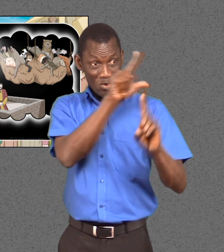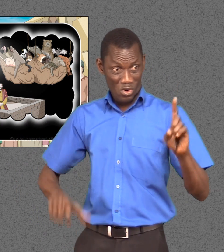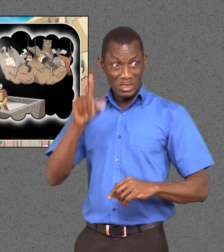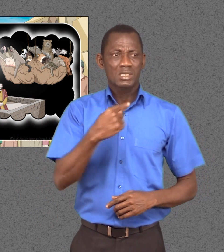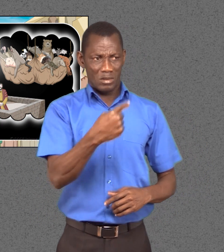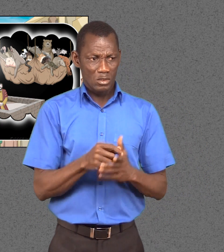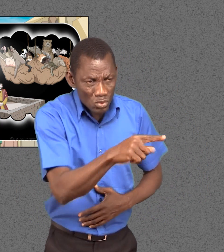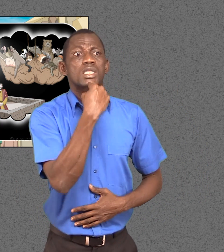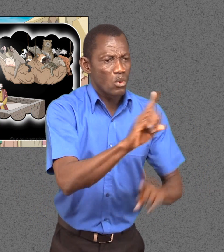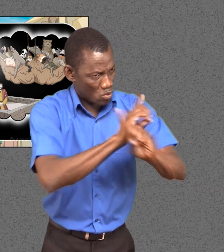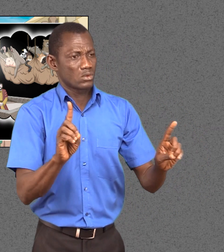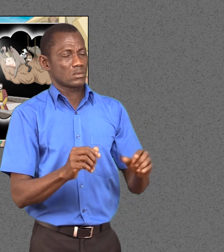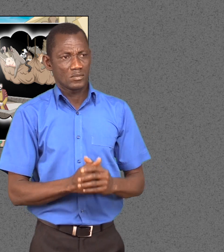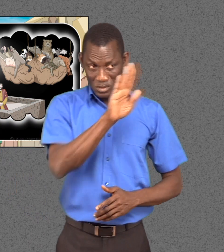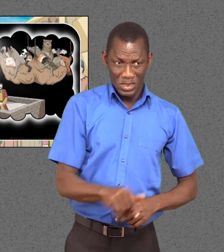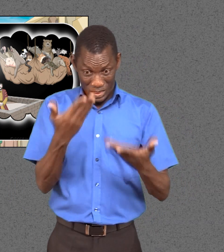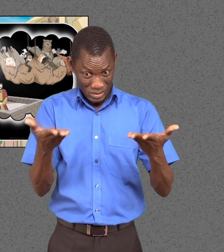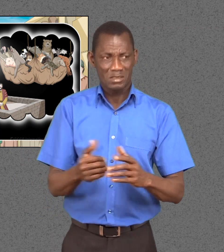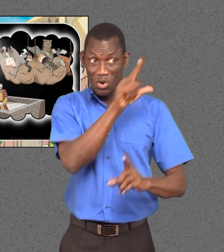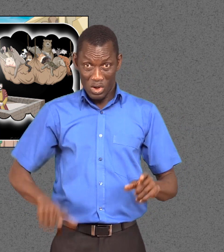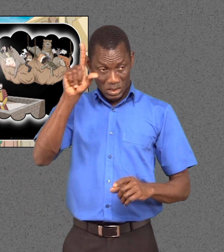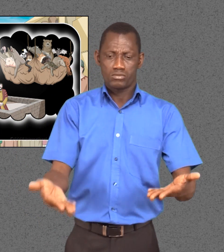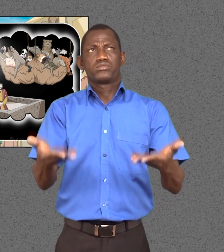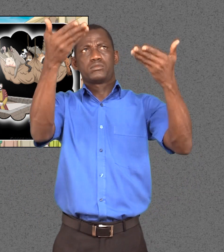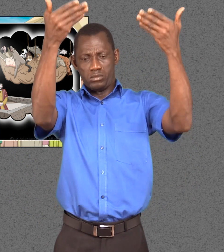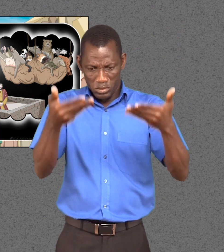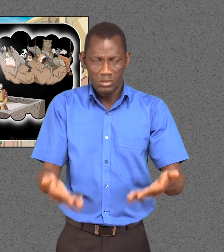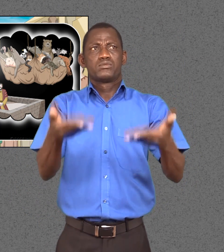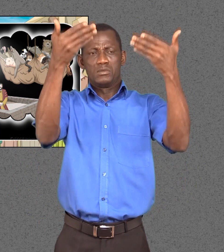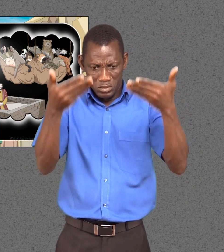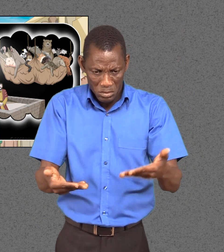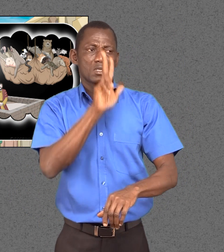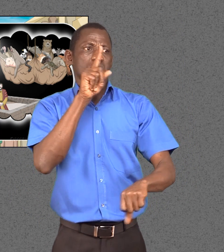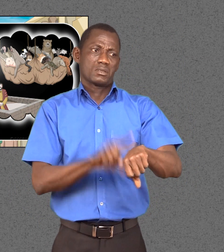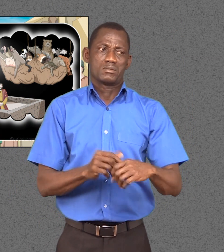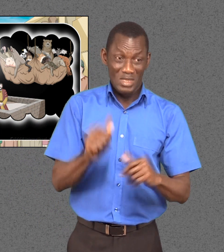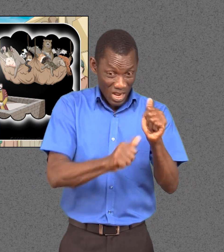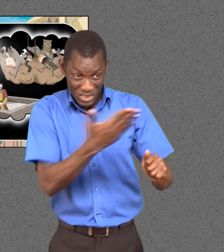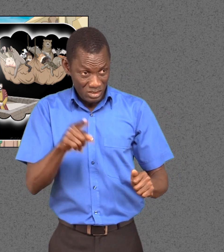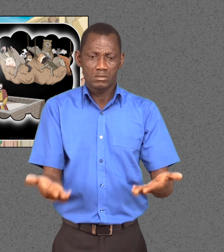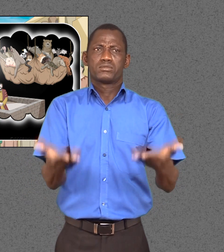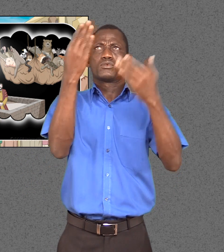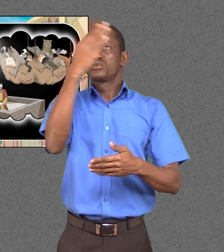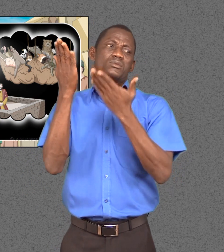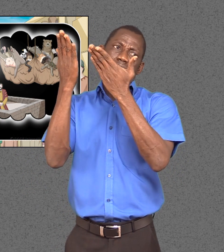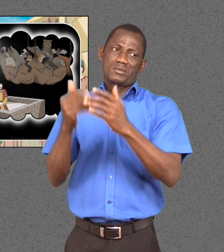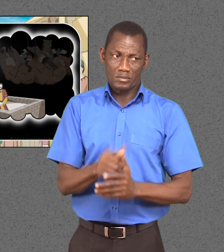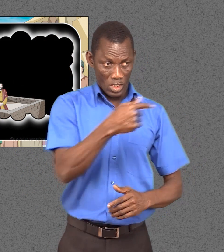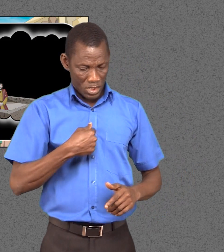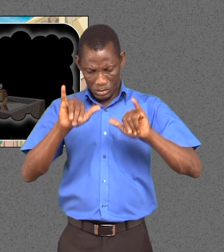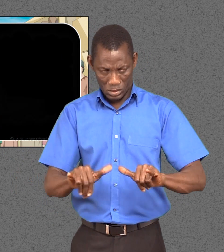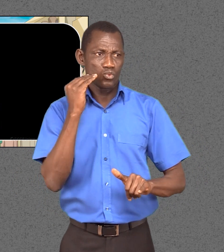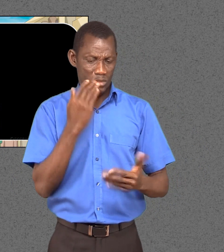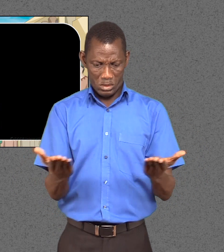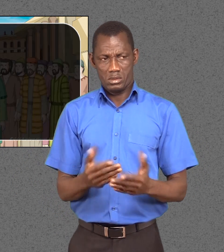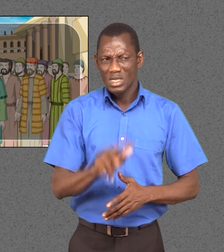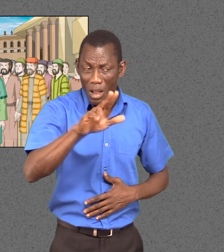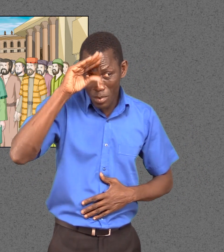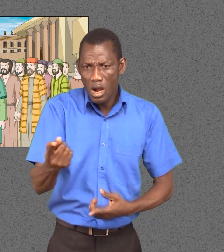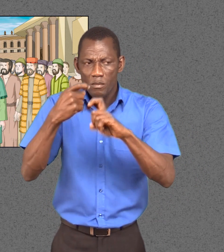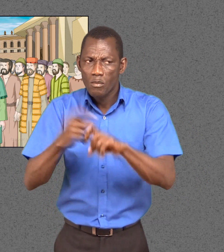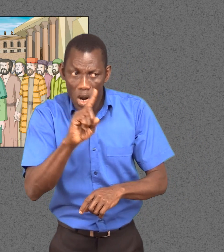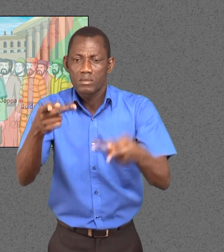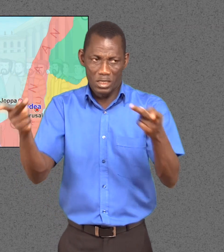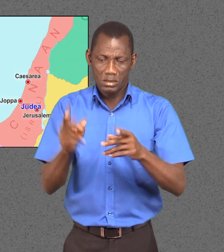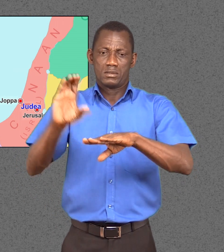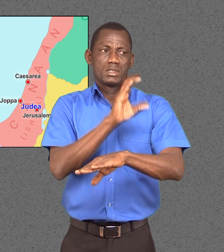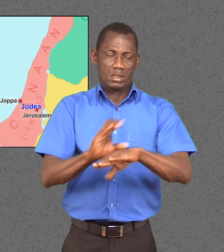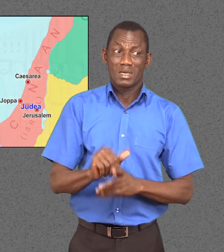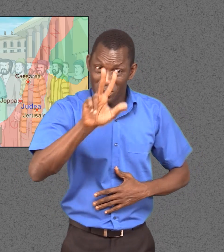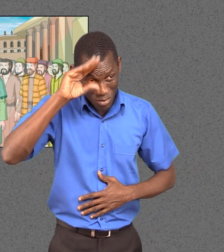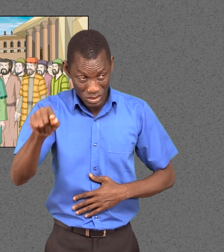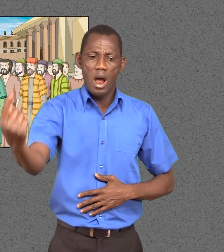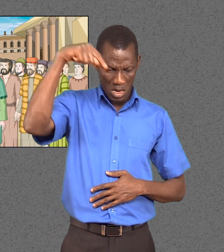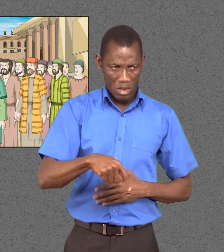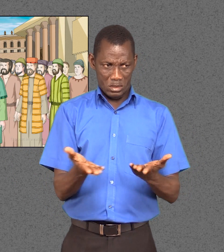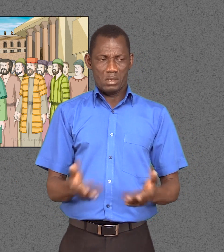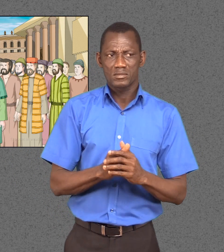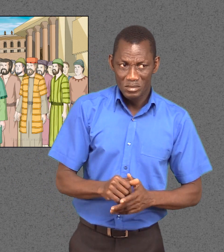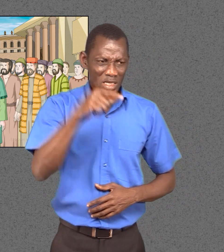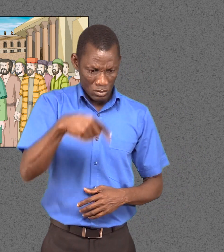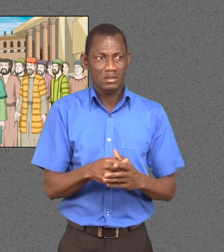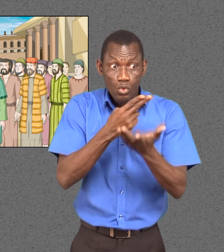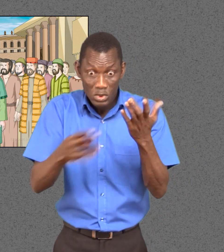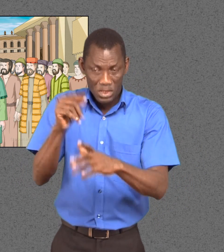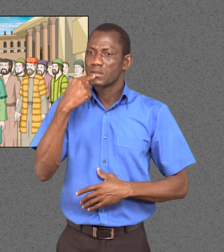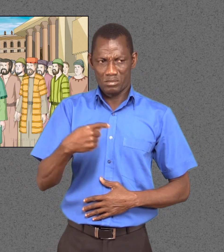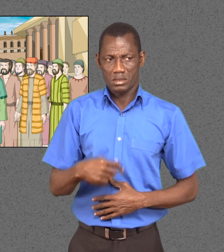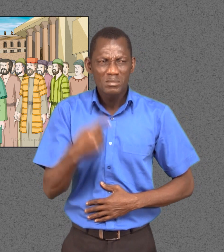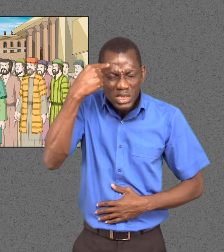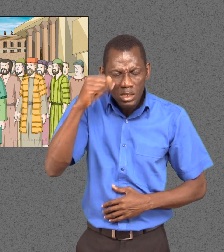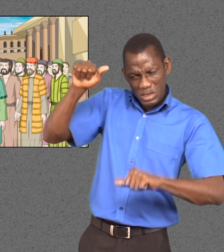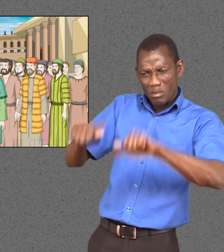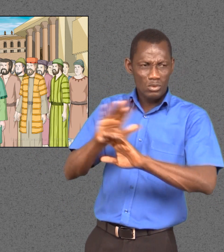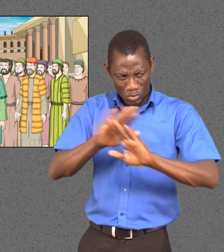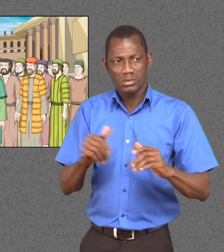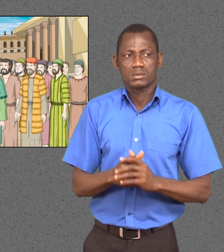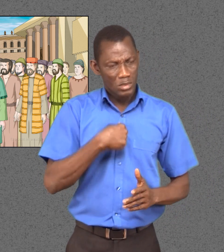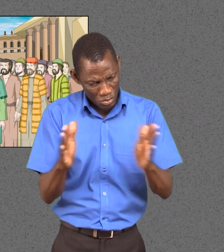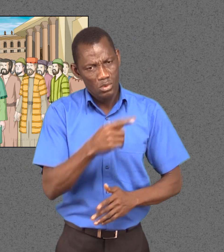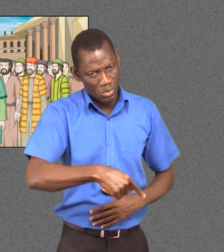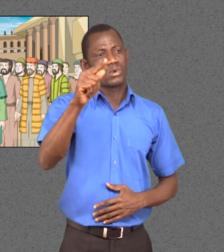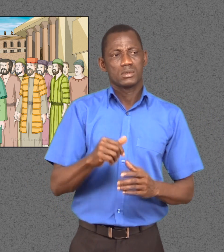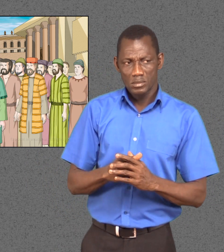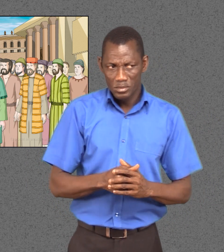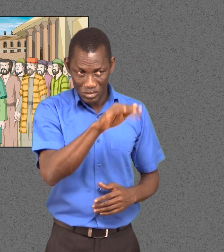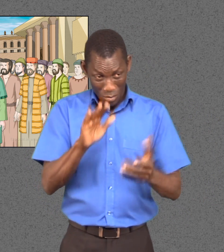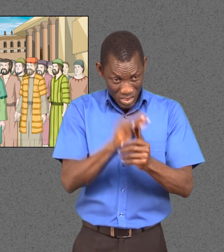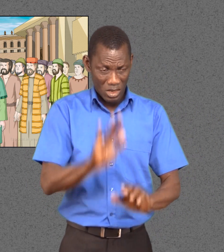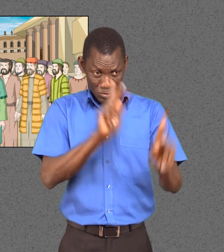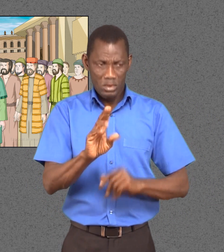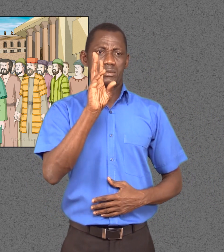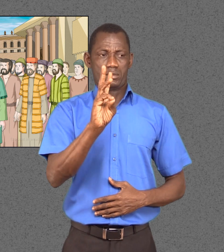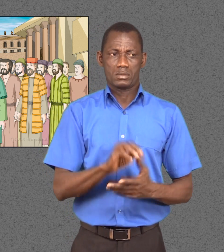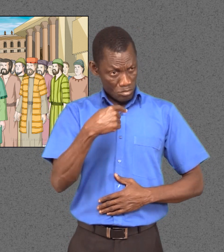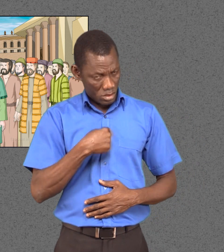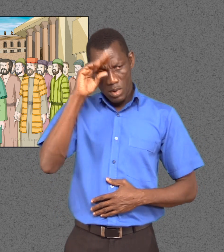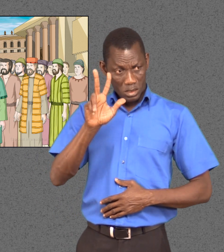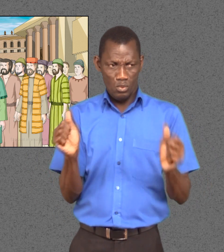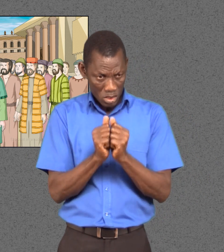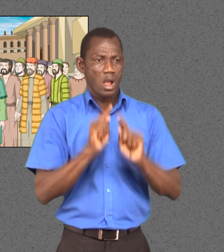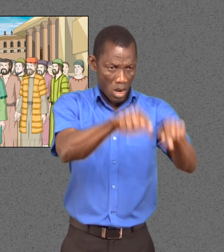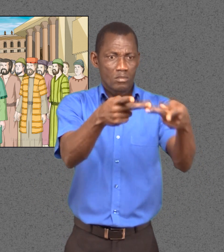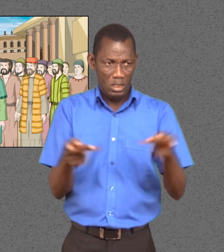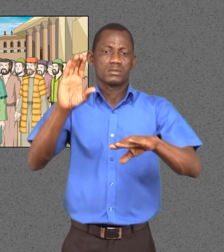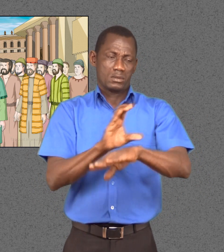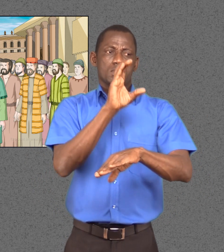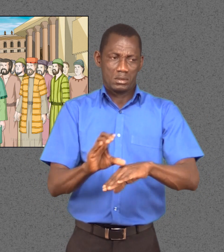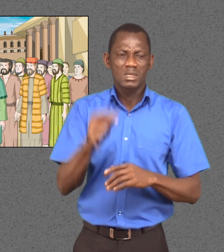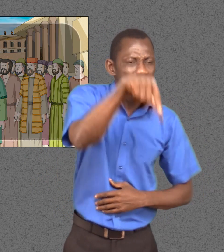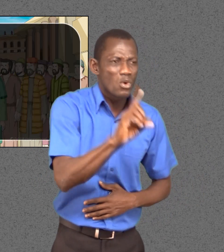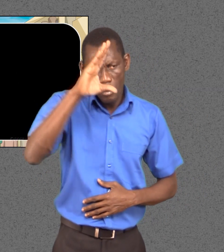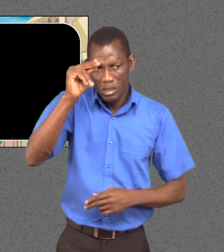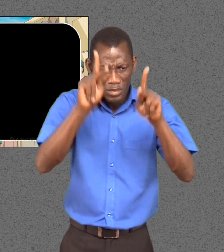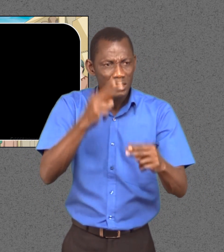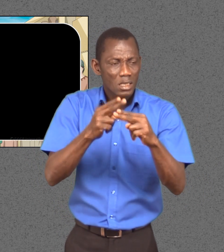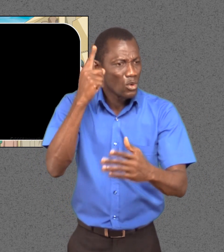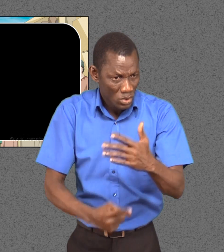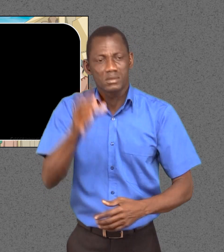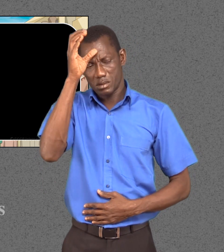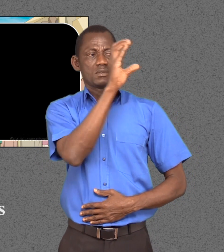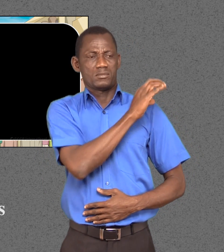This happened three times, and everything was drawn back up into heaven. Just then three men sent to me from Caesarea stopped at the house where I was staying. The Spirit told me to accompany them without hesitation.